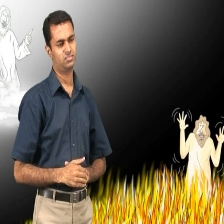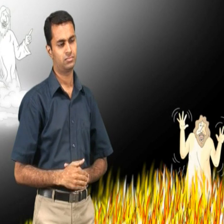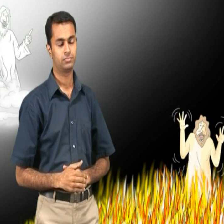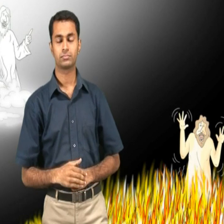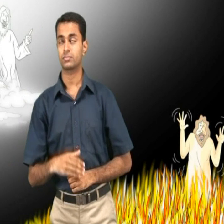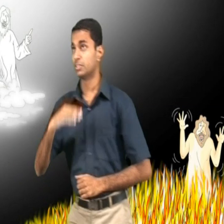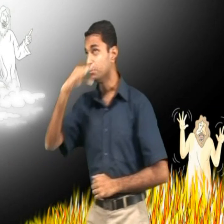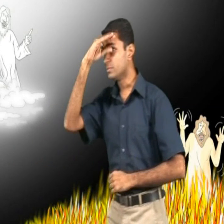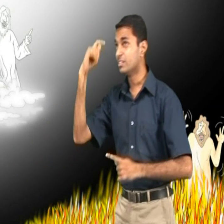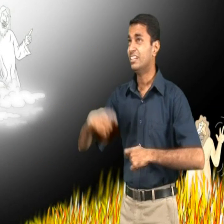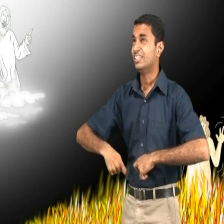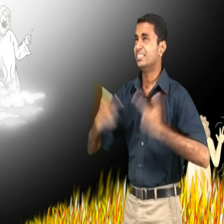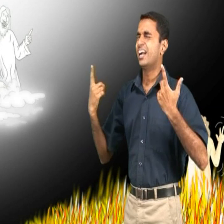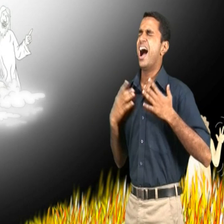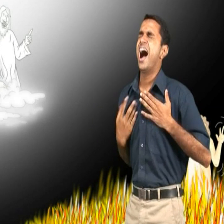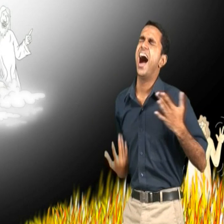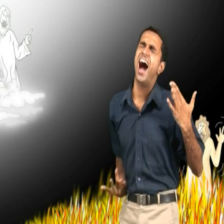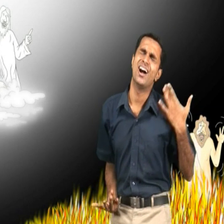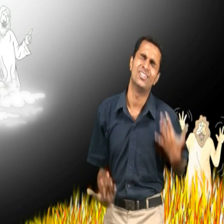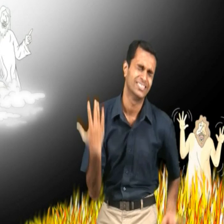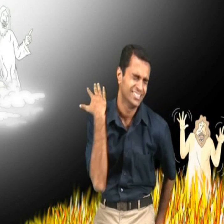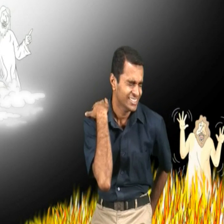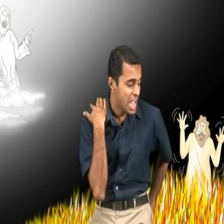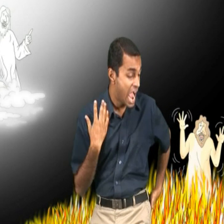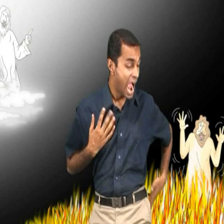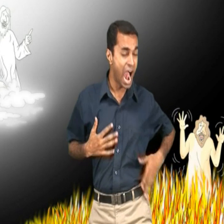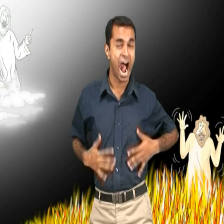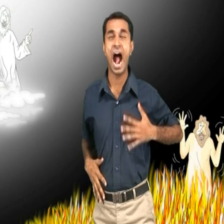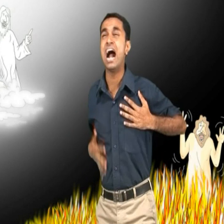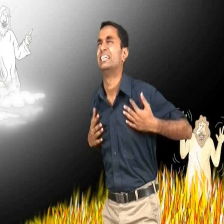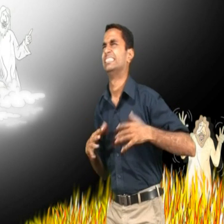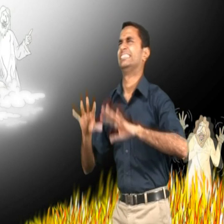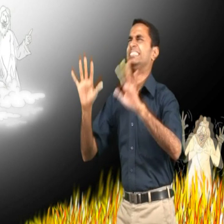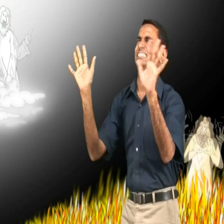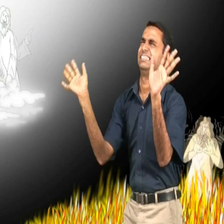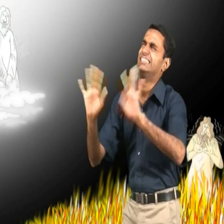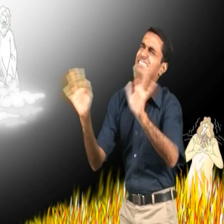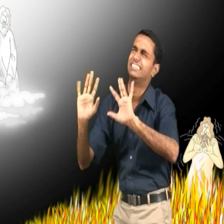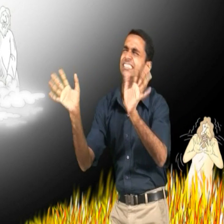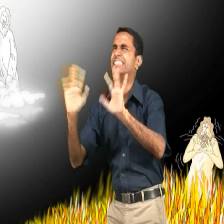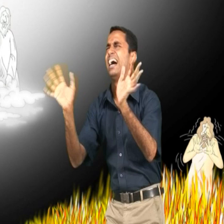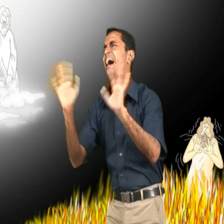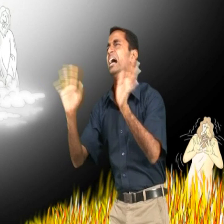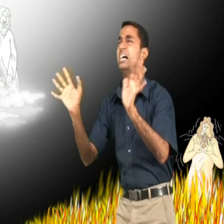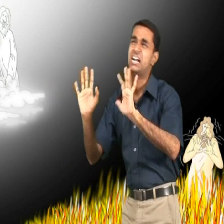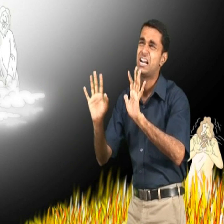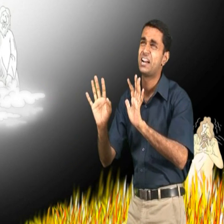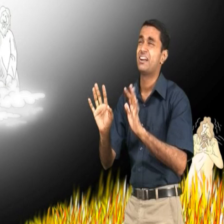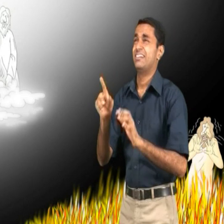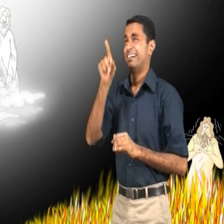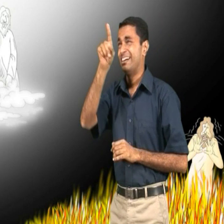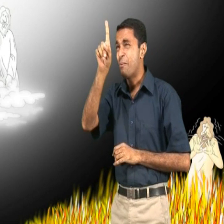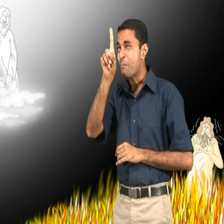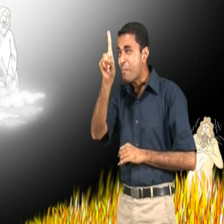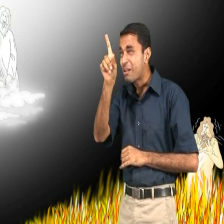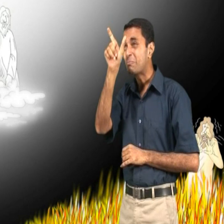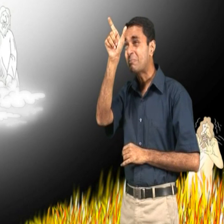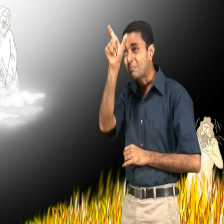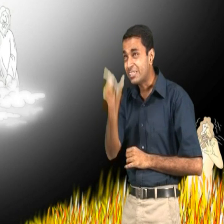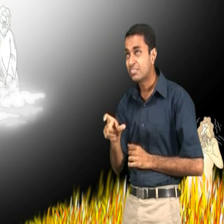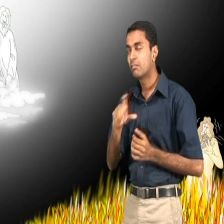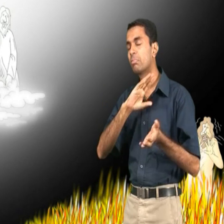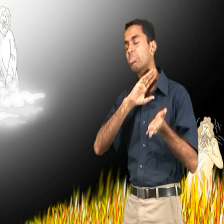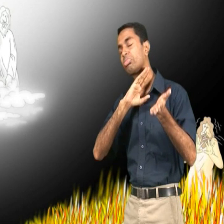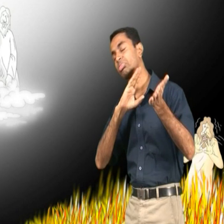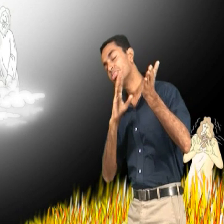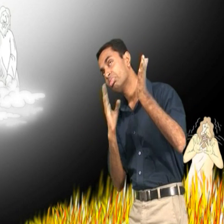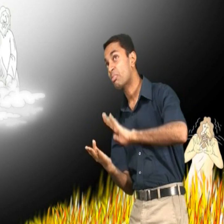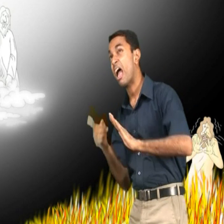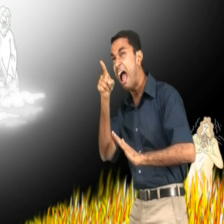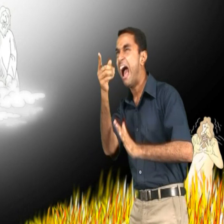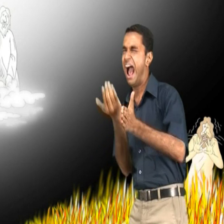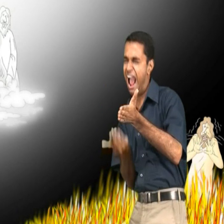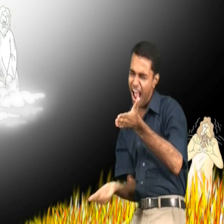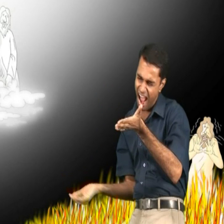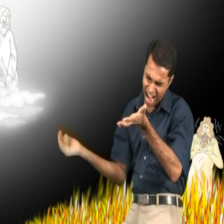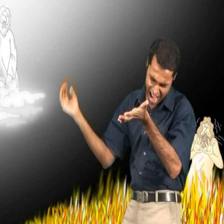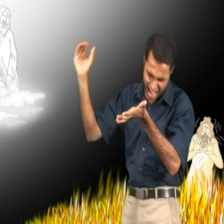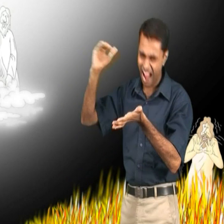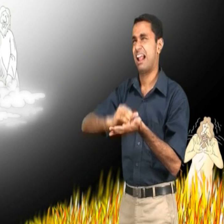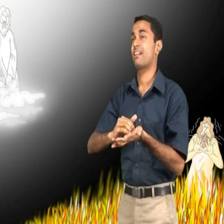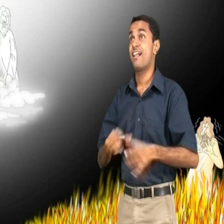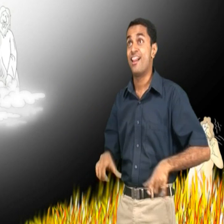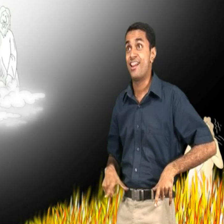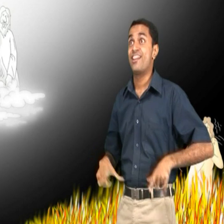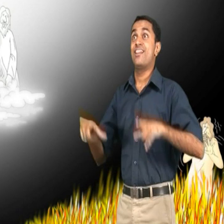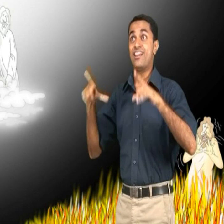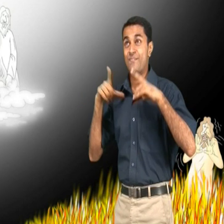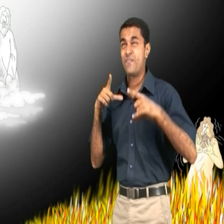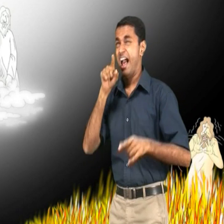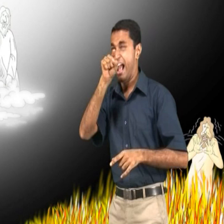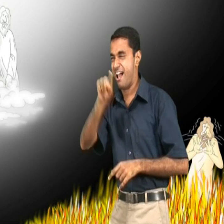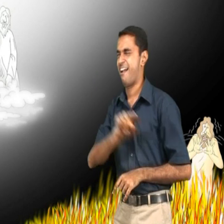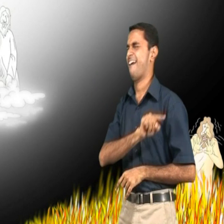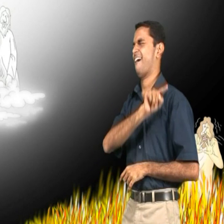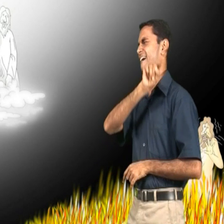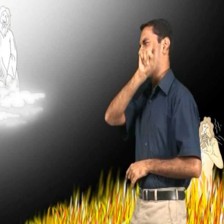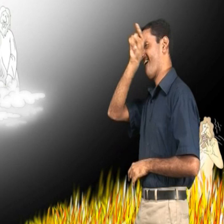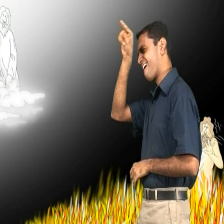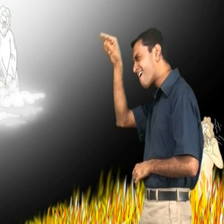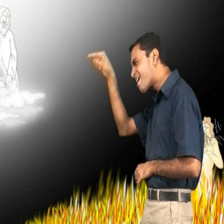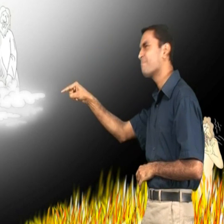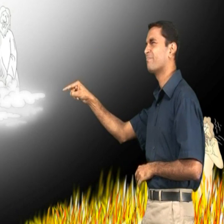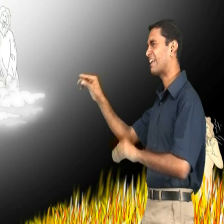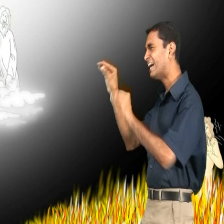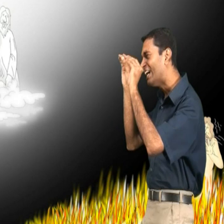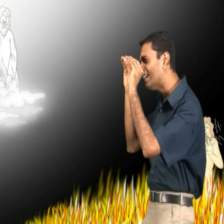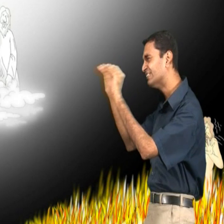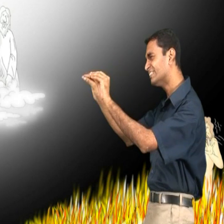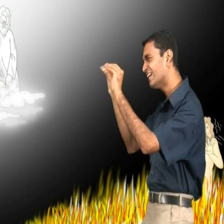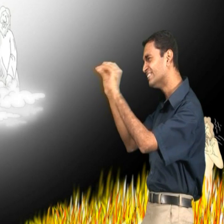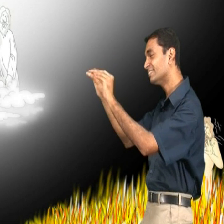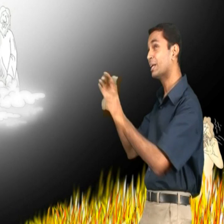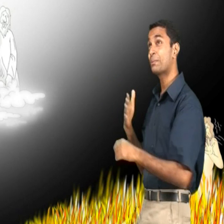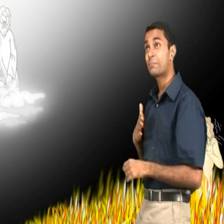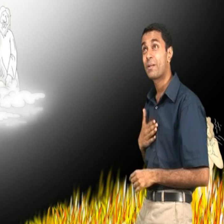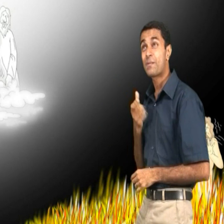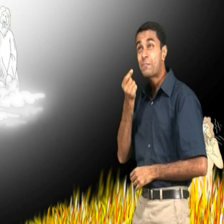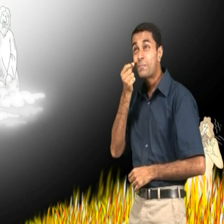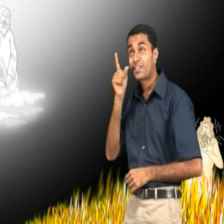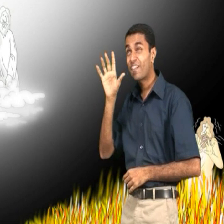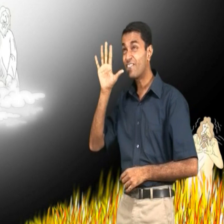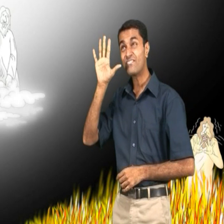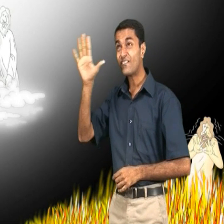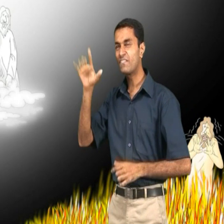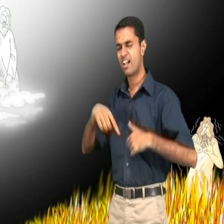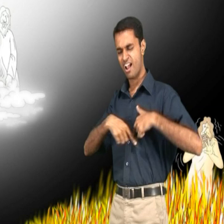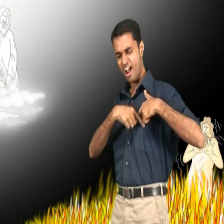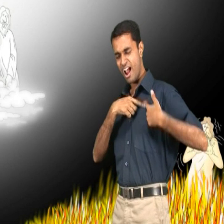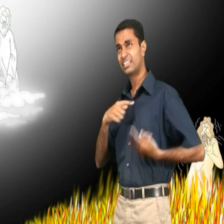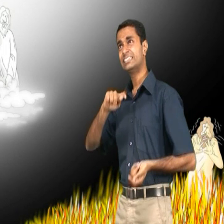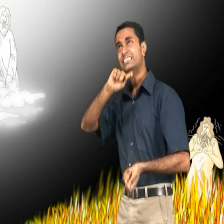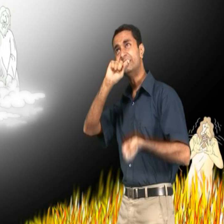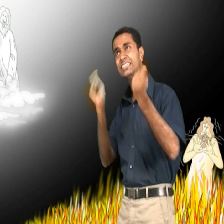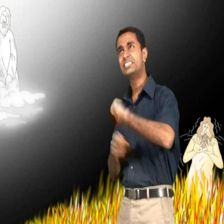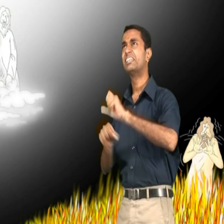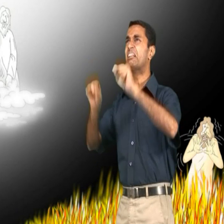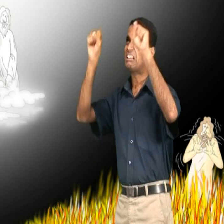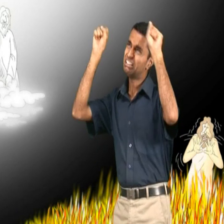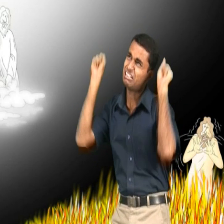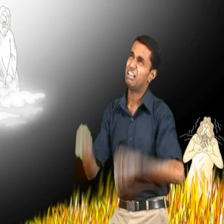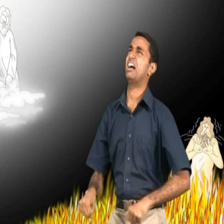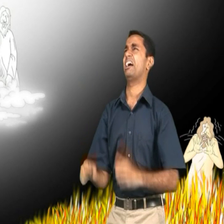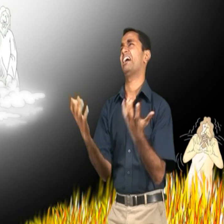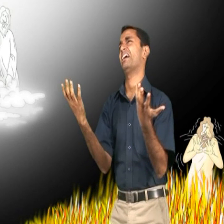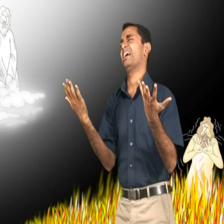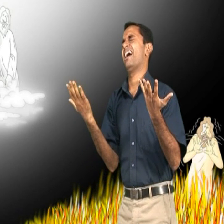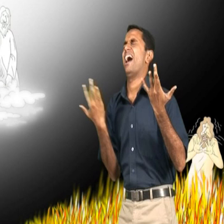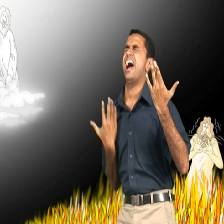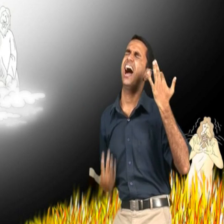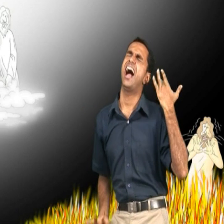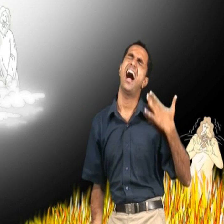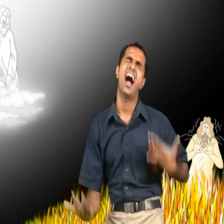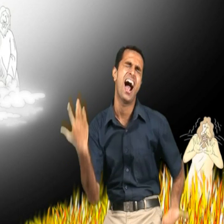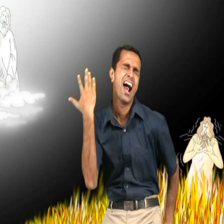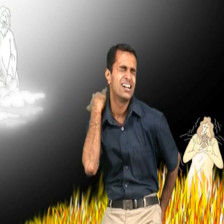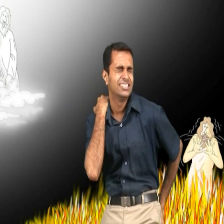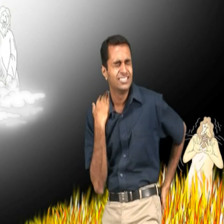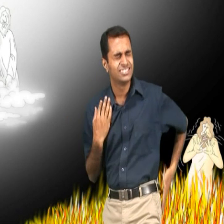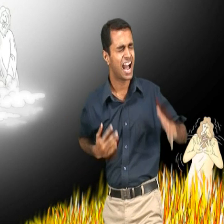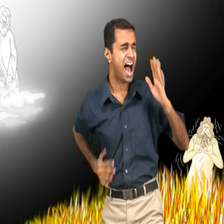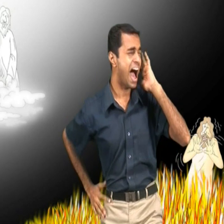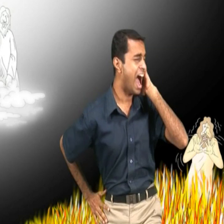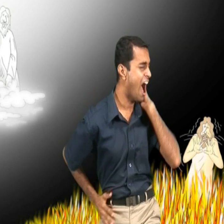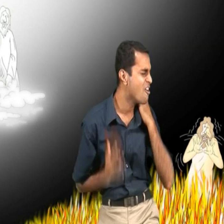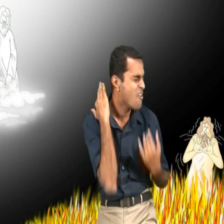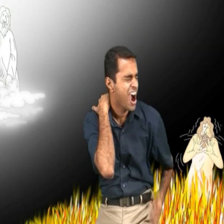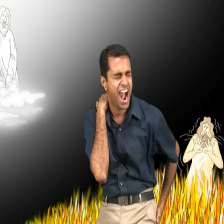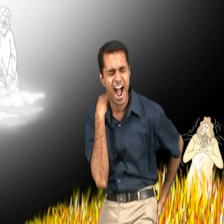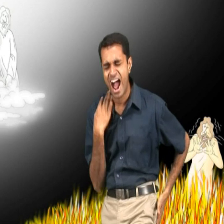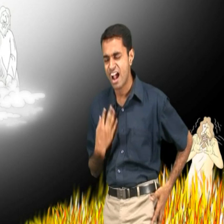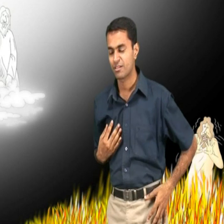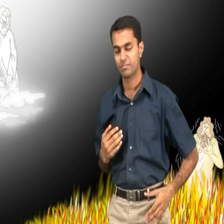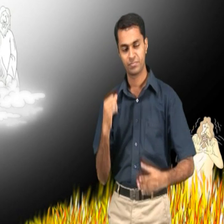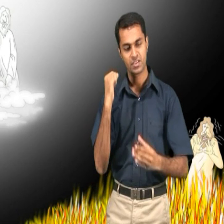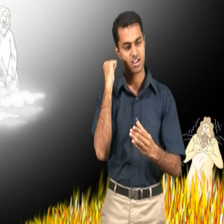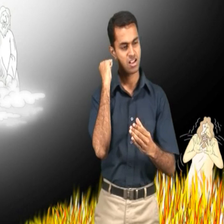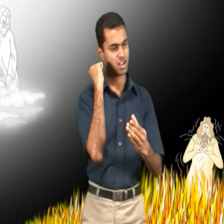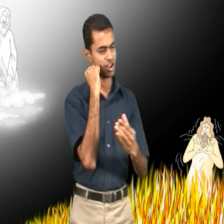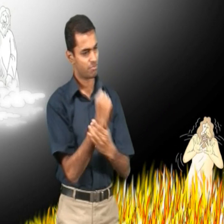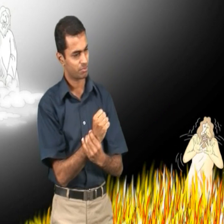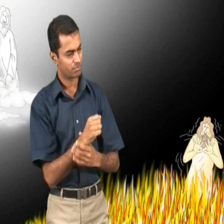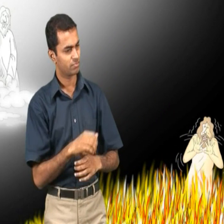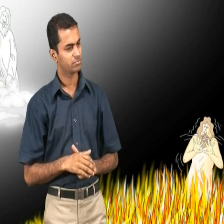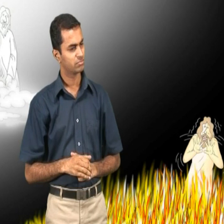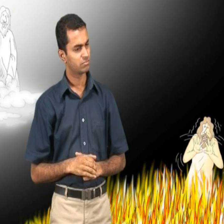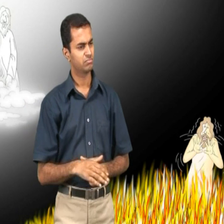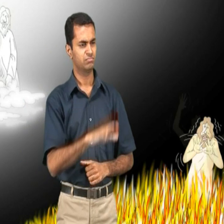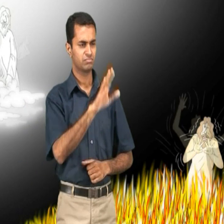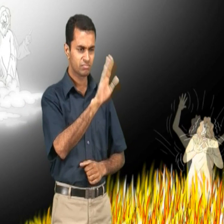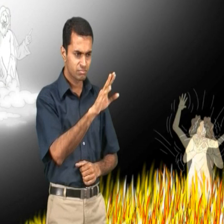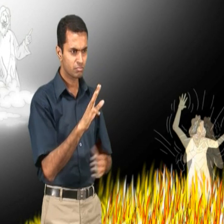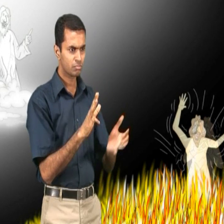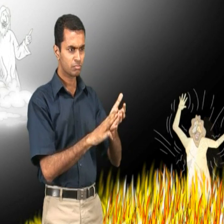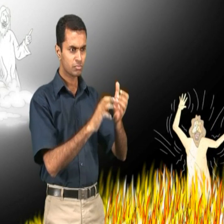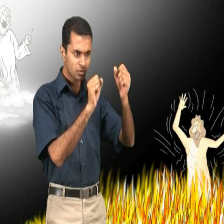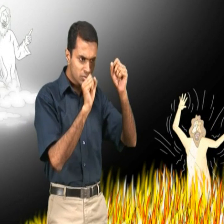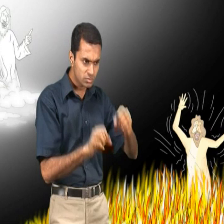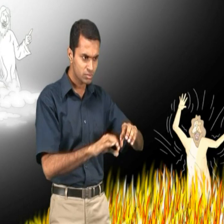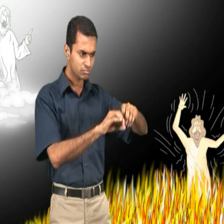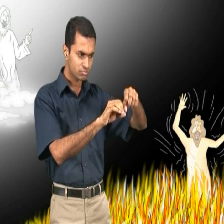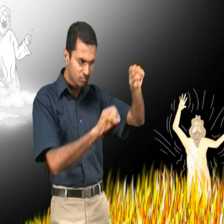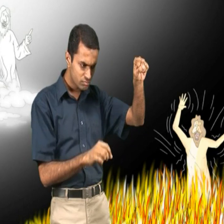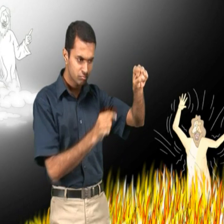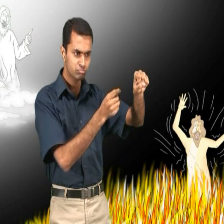‘No, father Abraham,’ he said, ‘but if someone is sent to them from the dead, they will repent.’